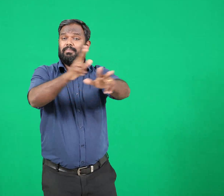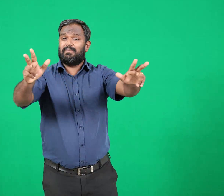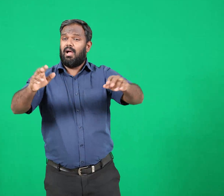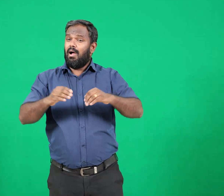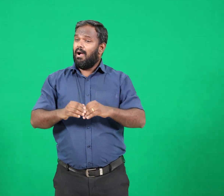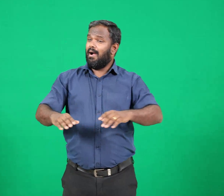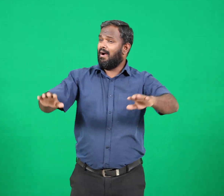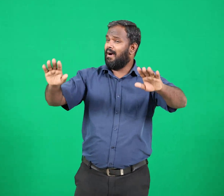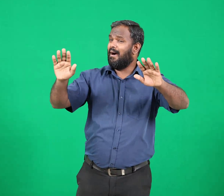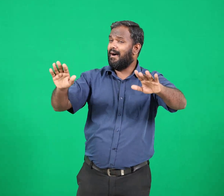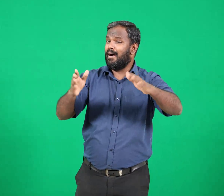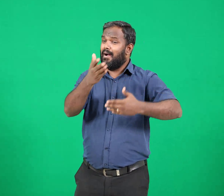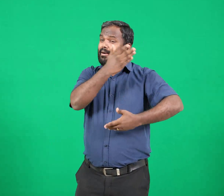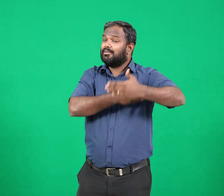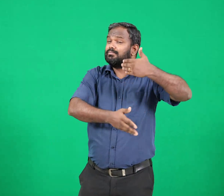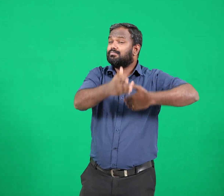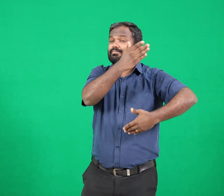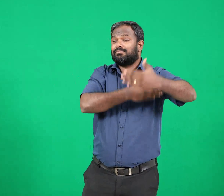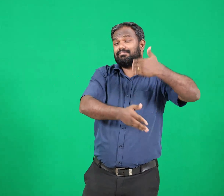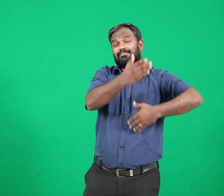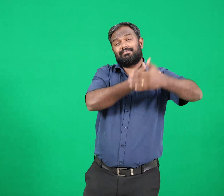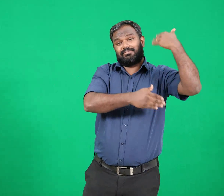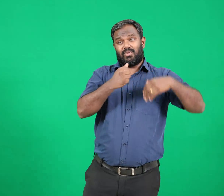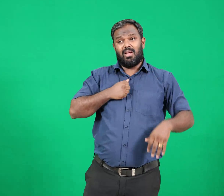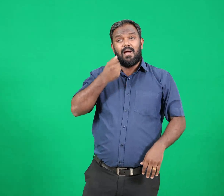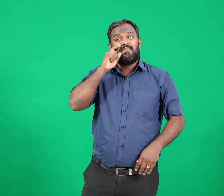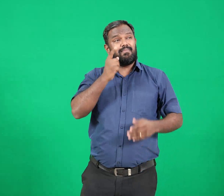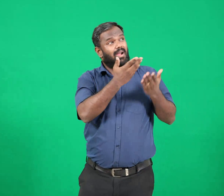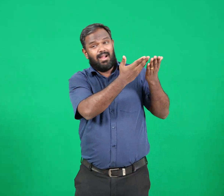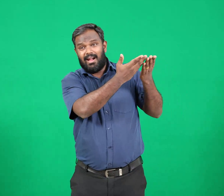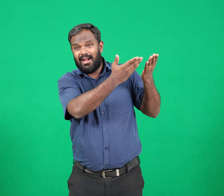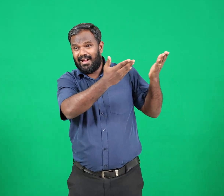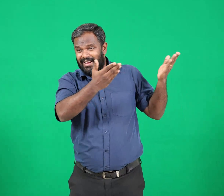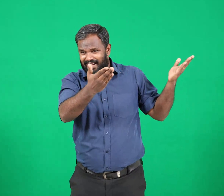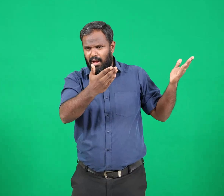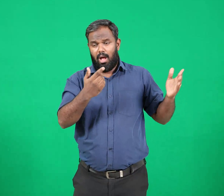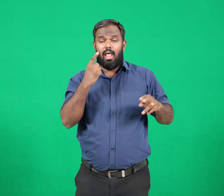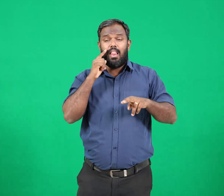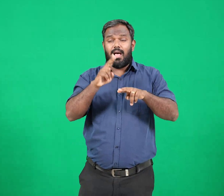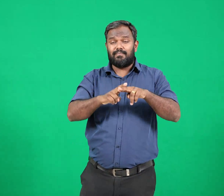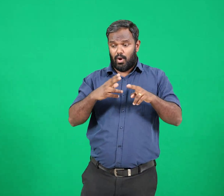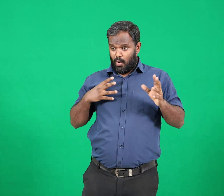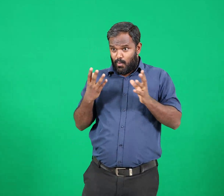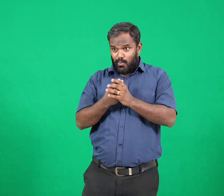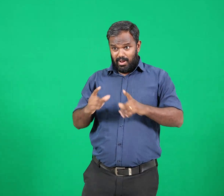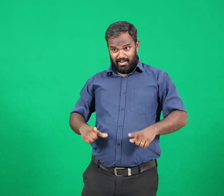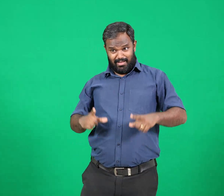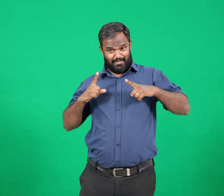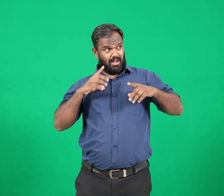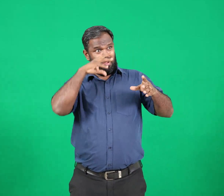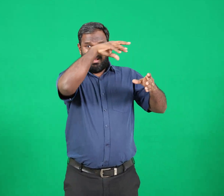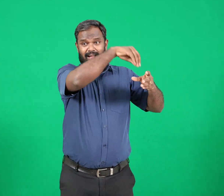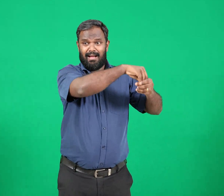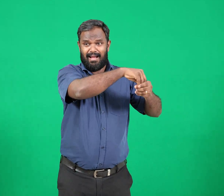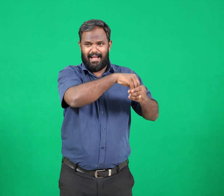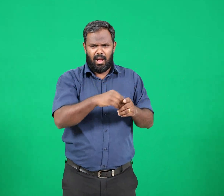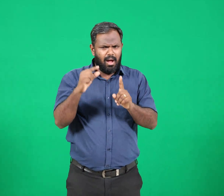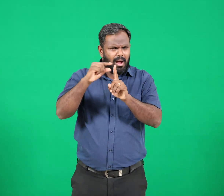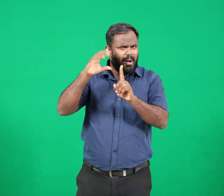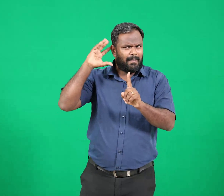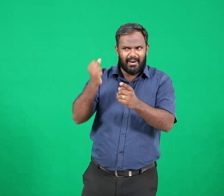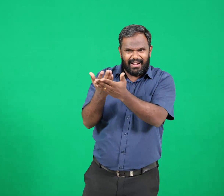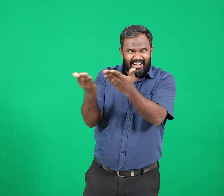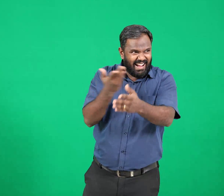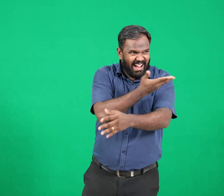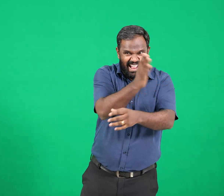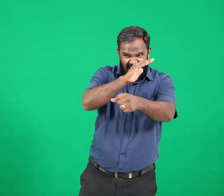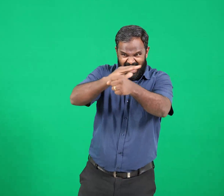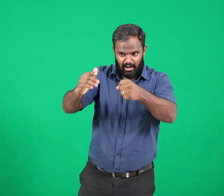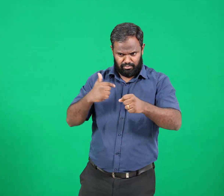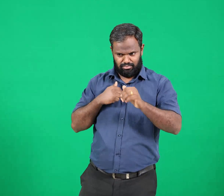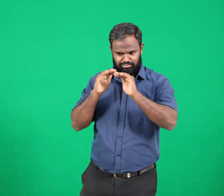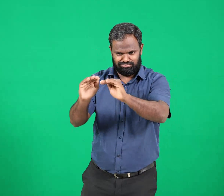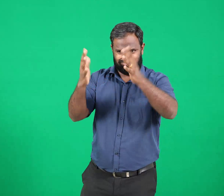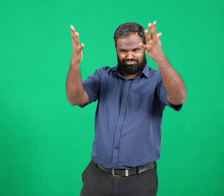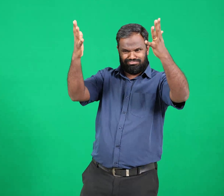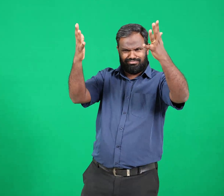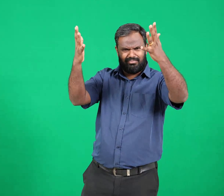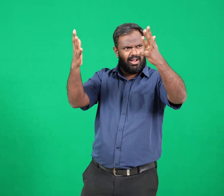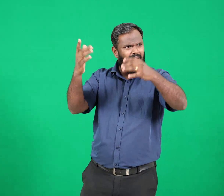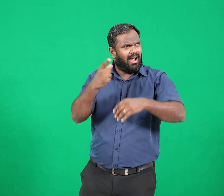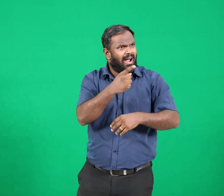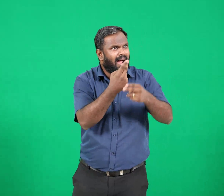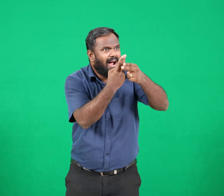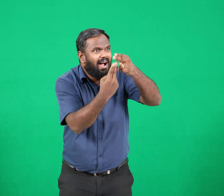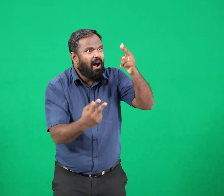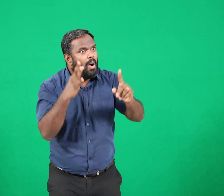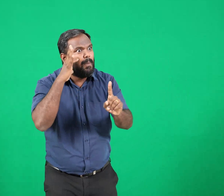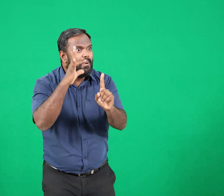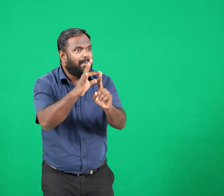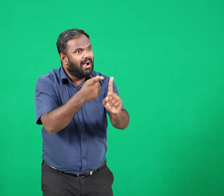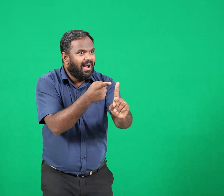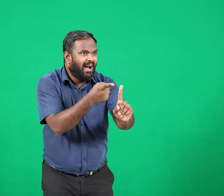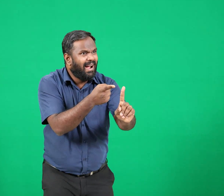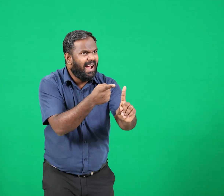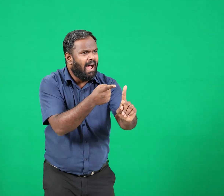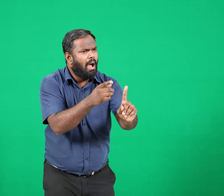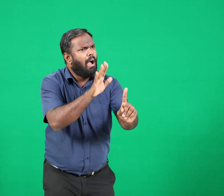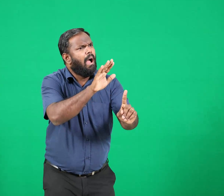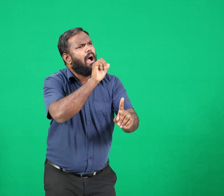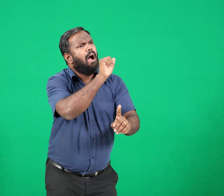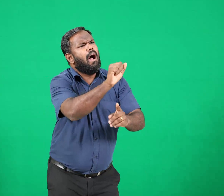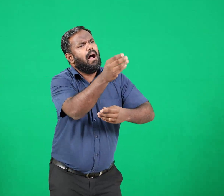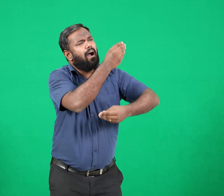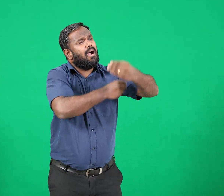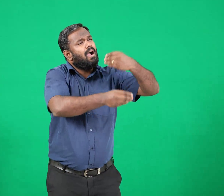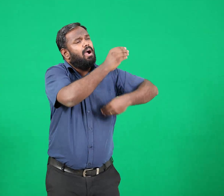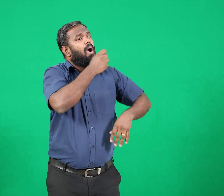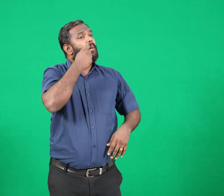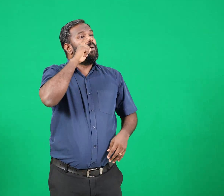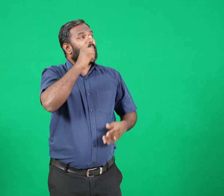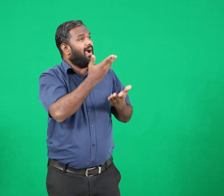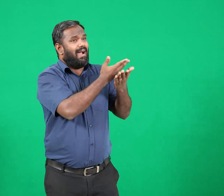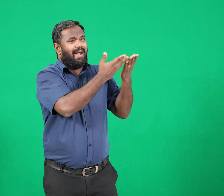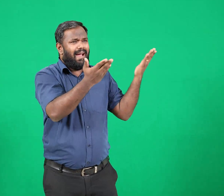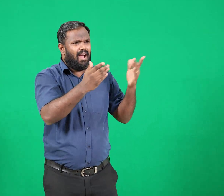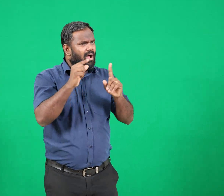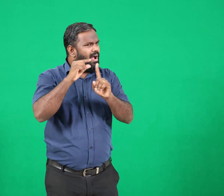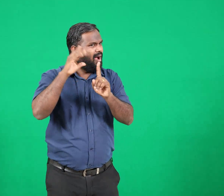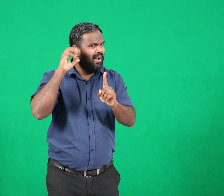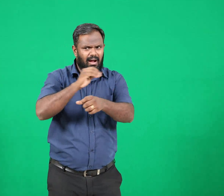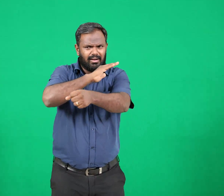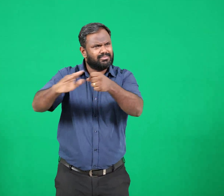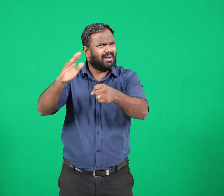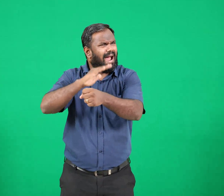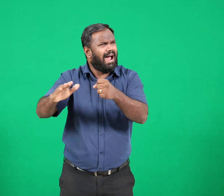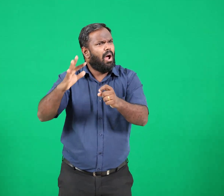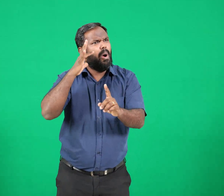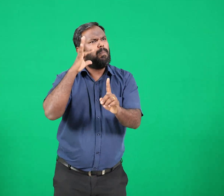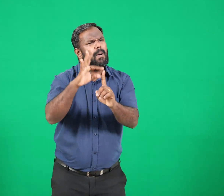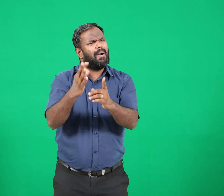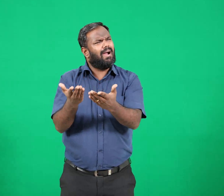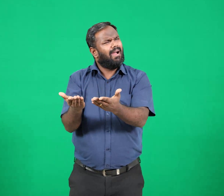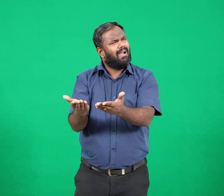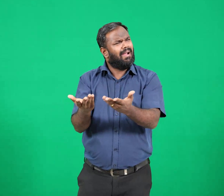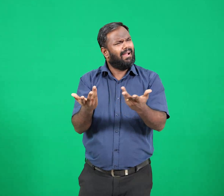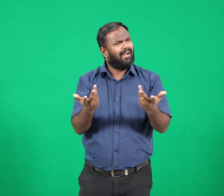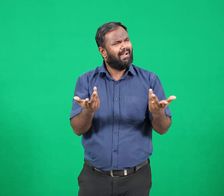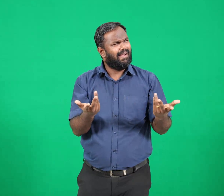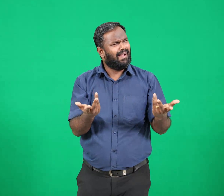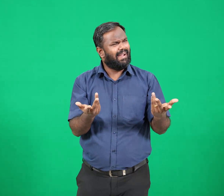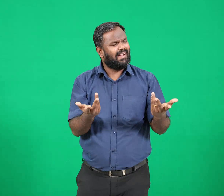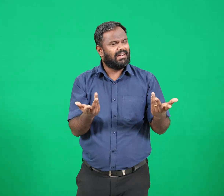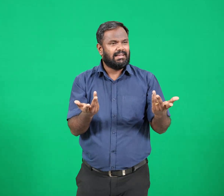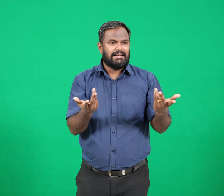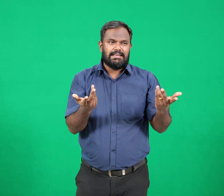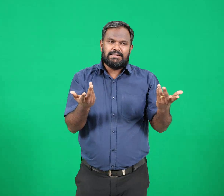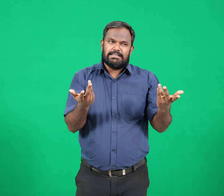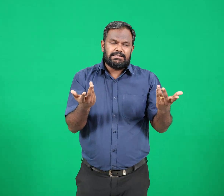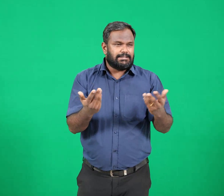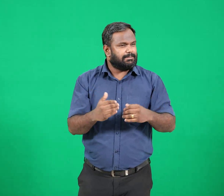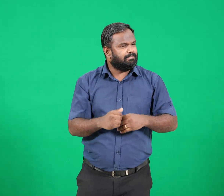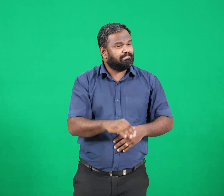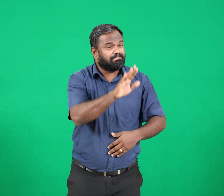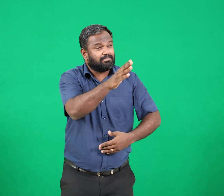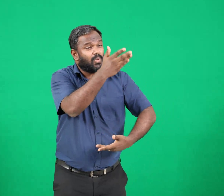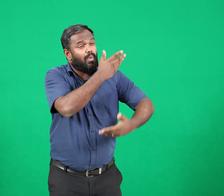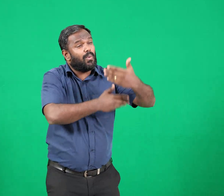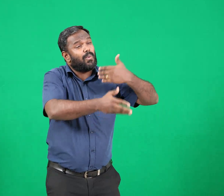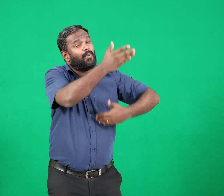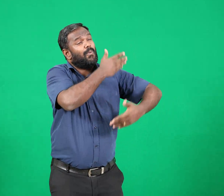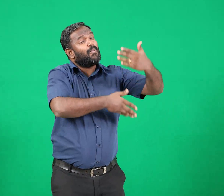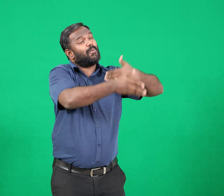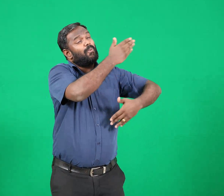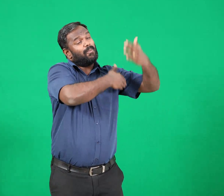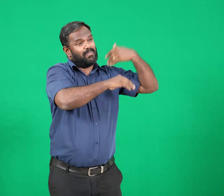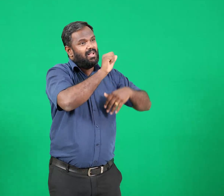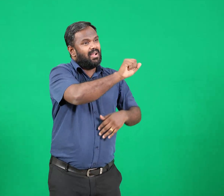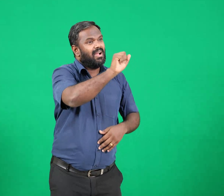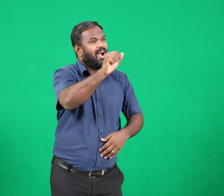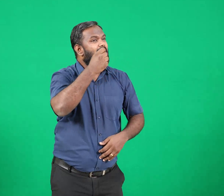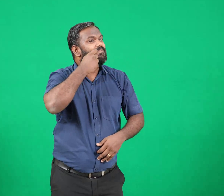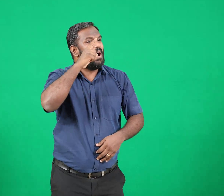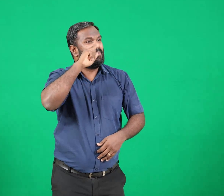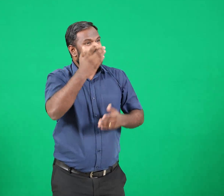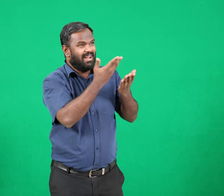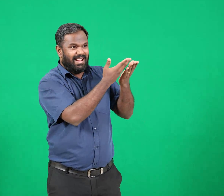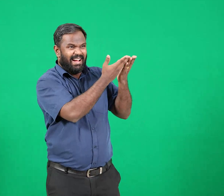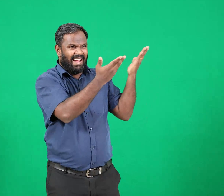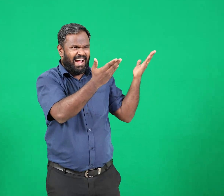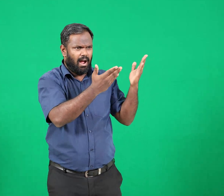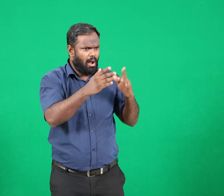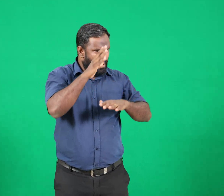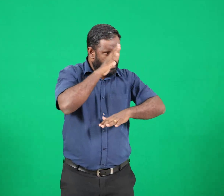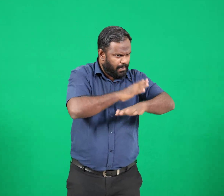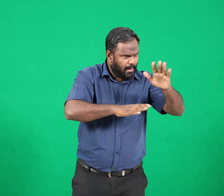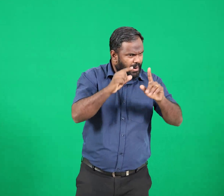So you testify against yourselves that you are the sons of those who murdered the prophets.